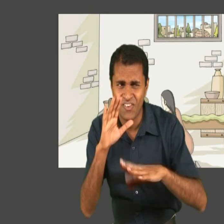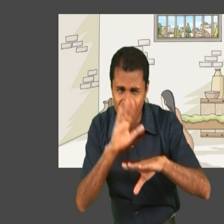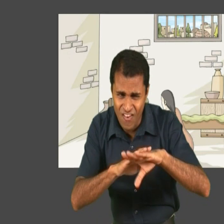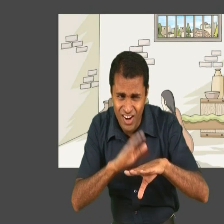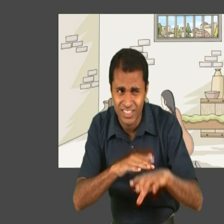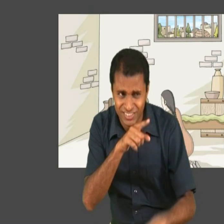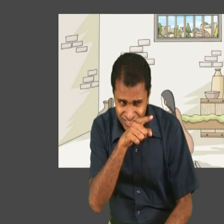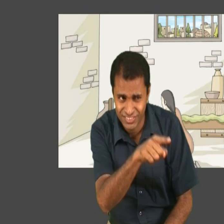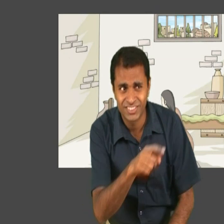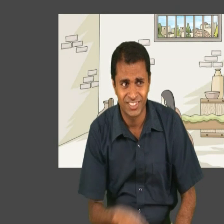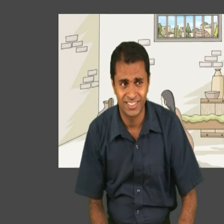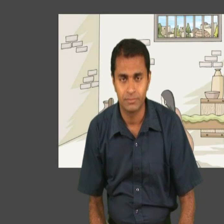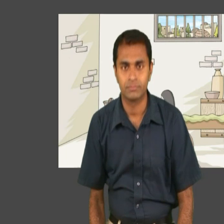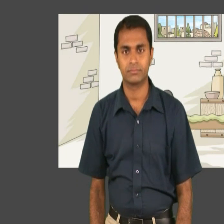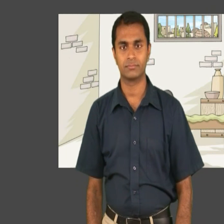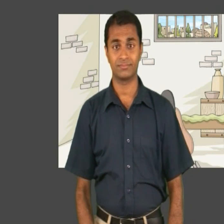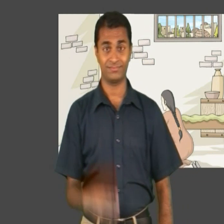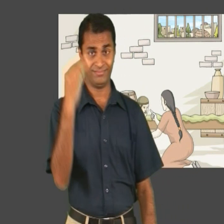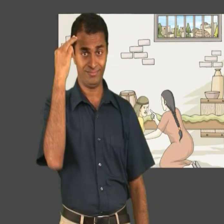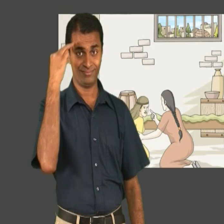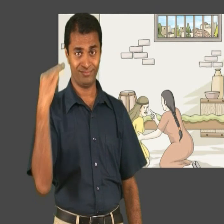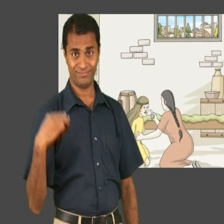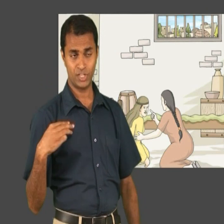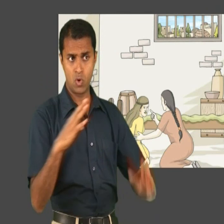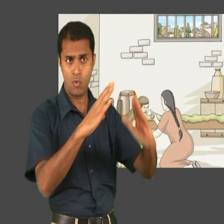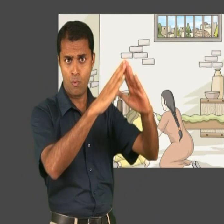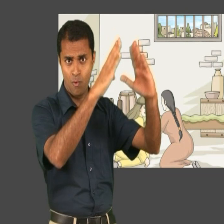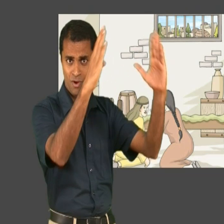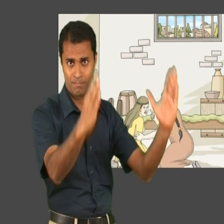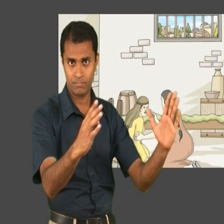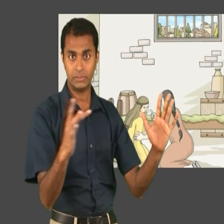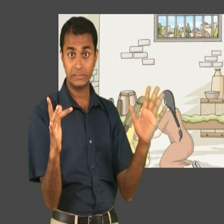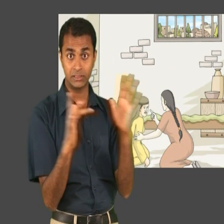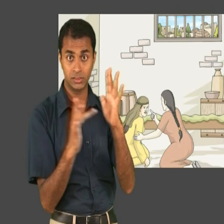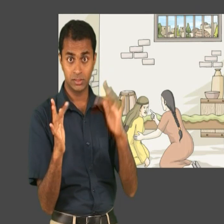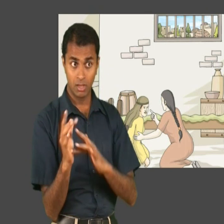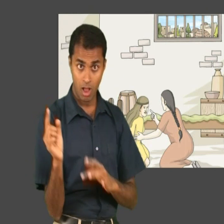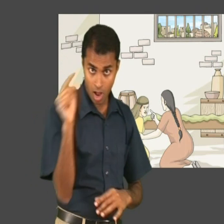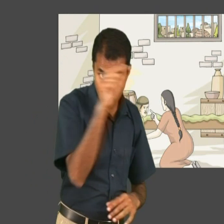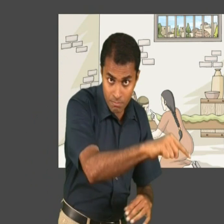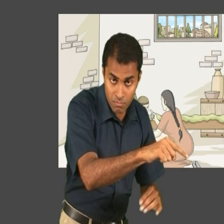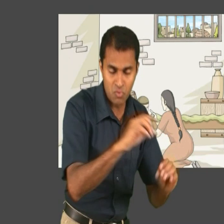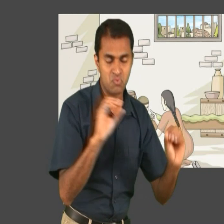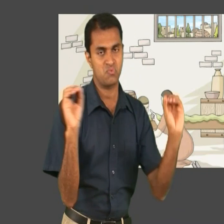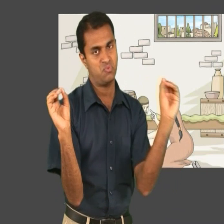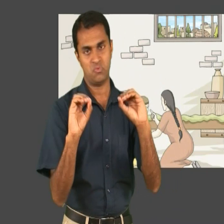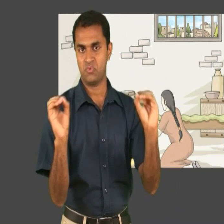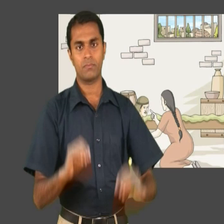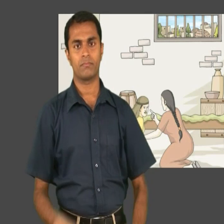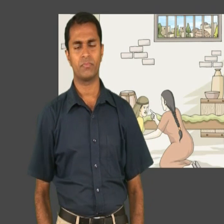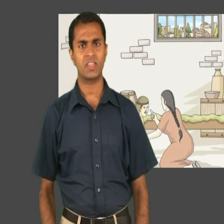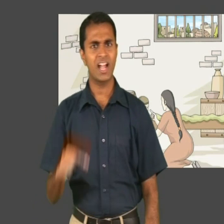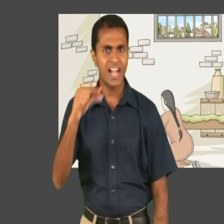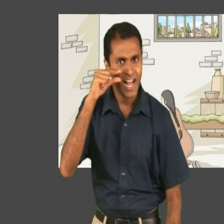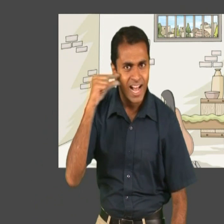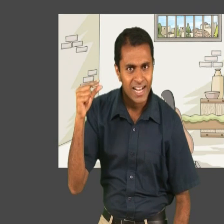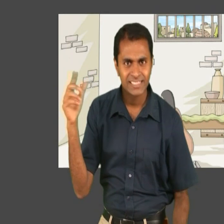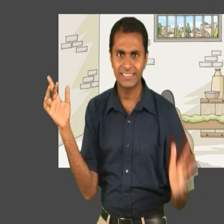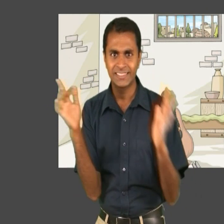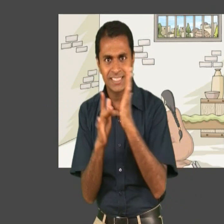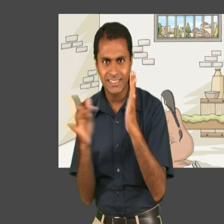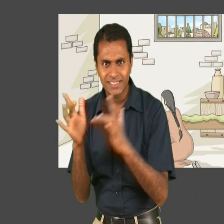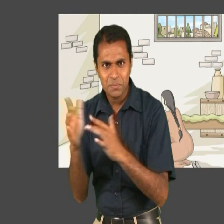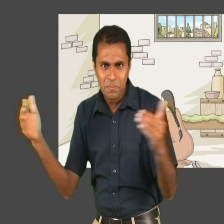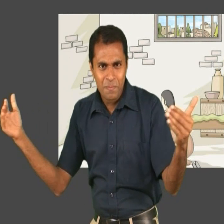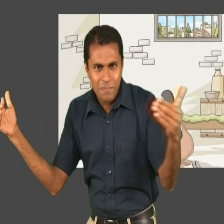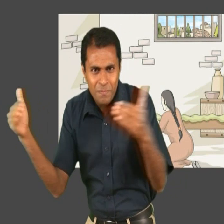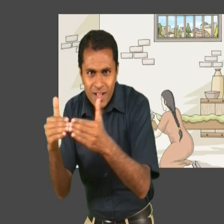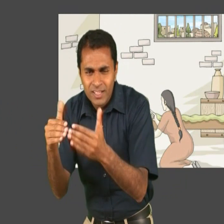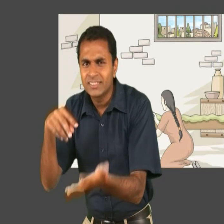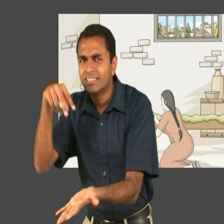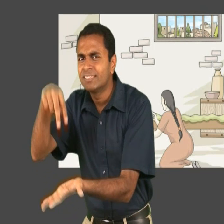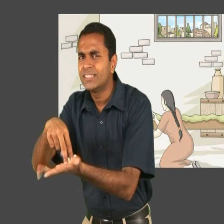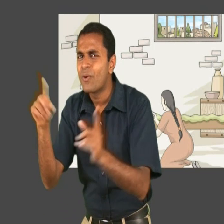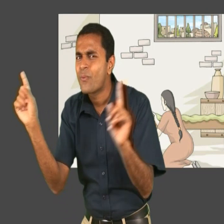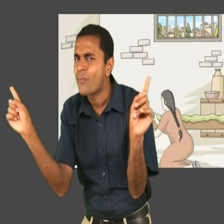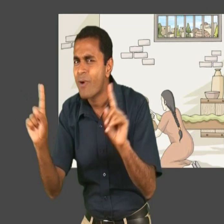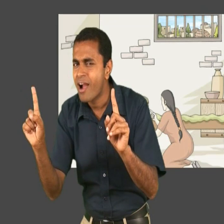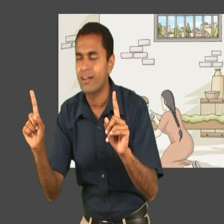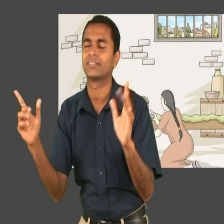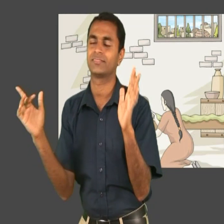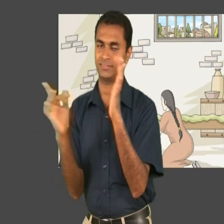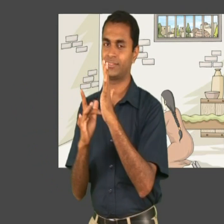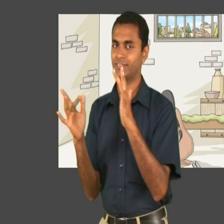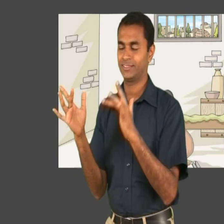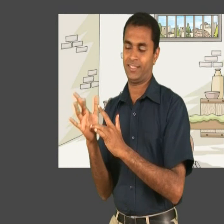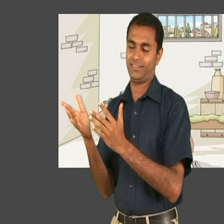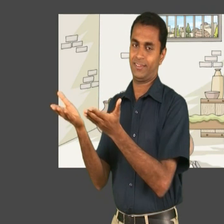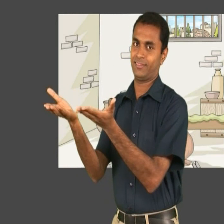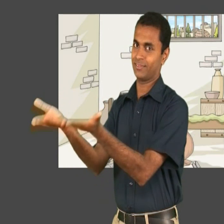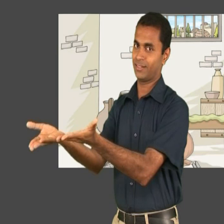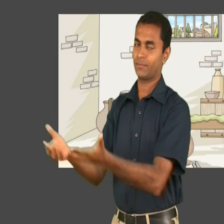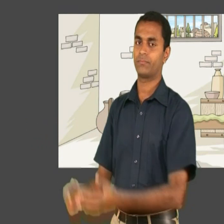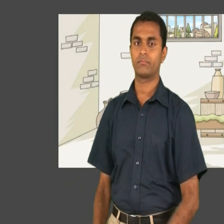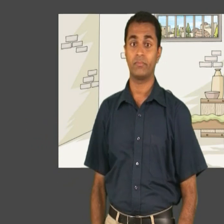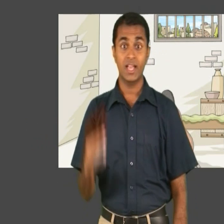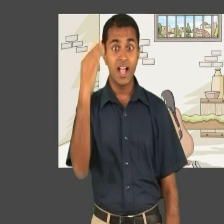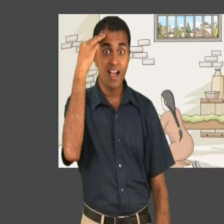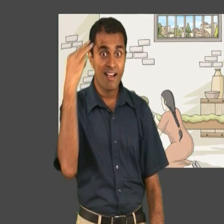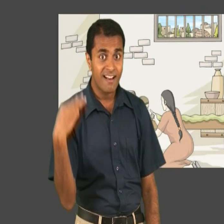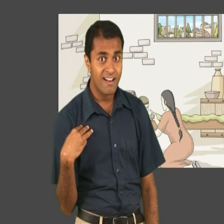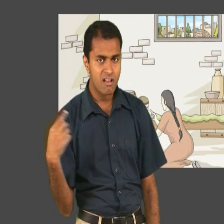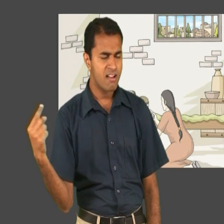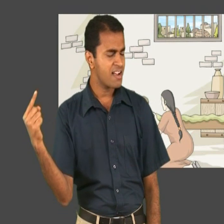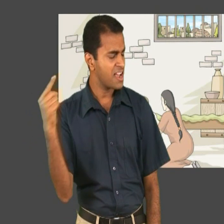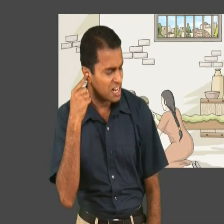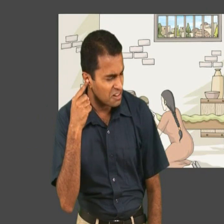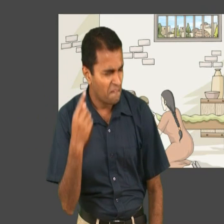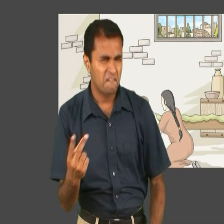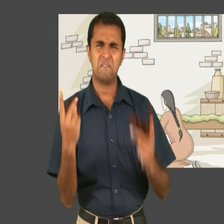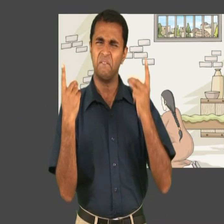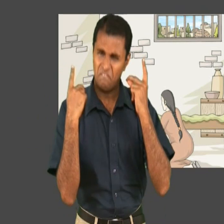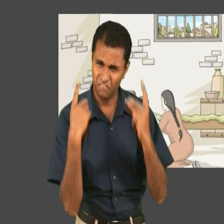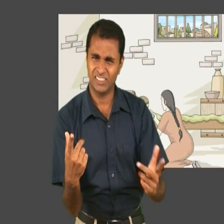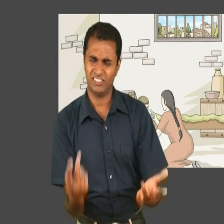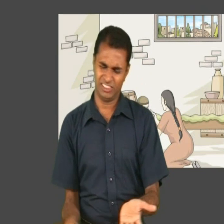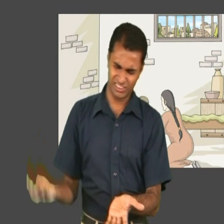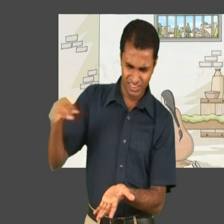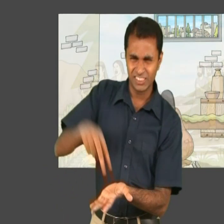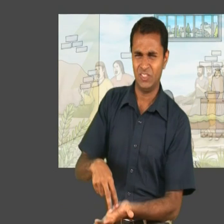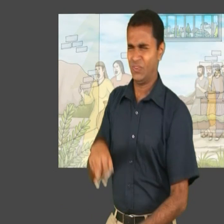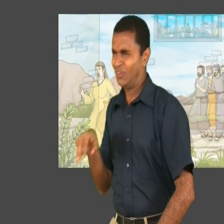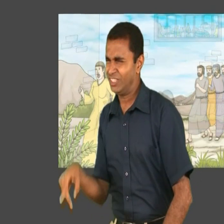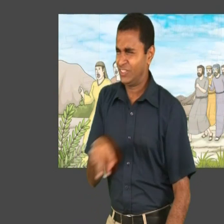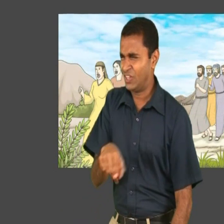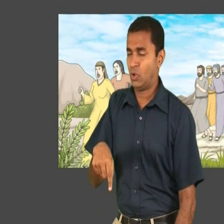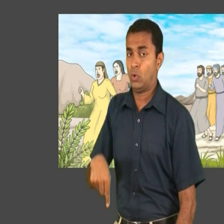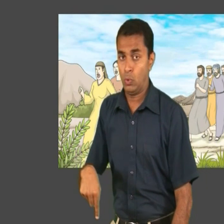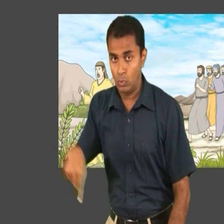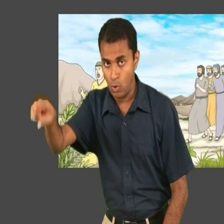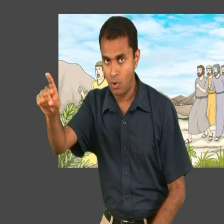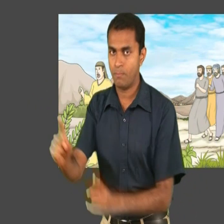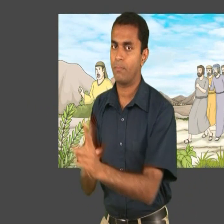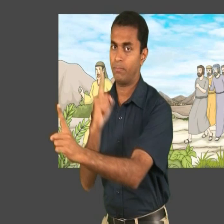Now Jesus had not yet entered the village, but was still at the place where Martha had met Him.